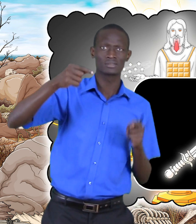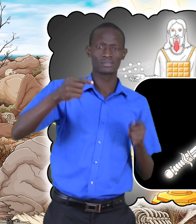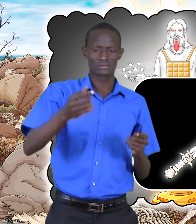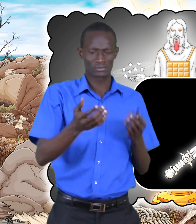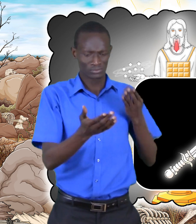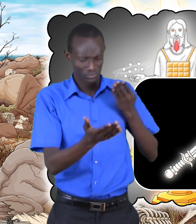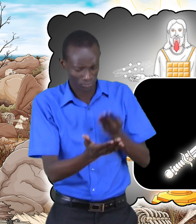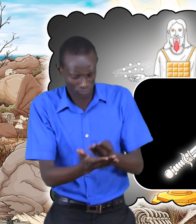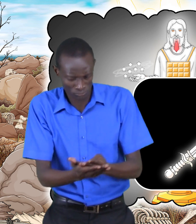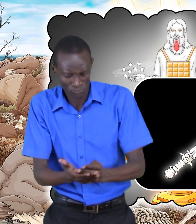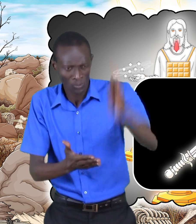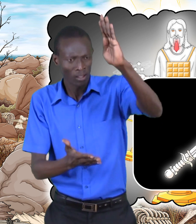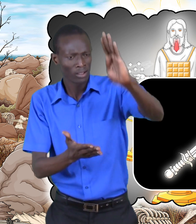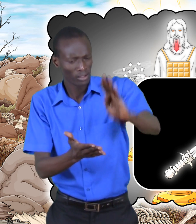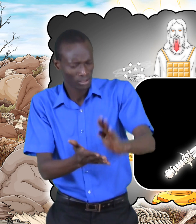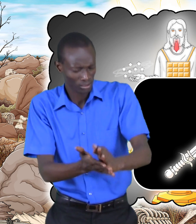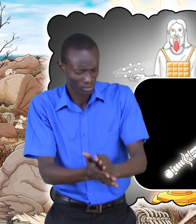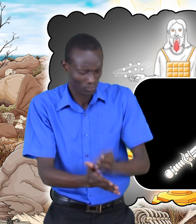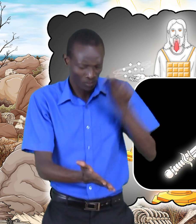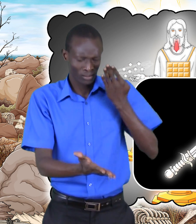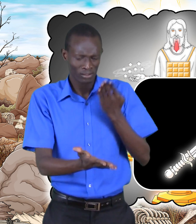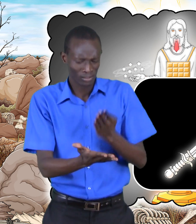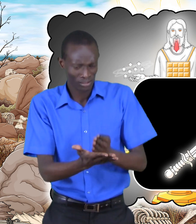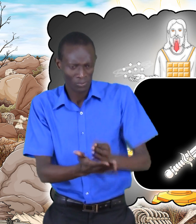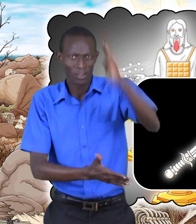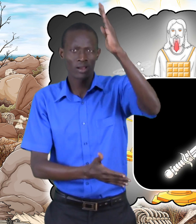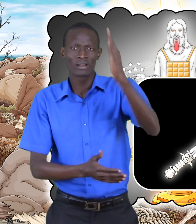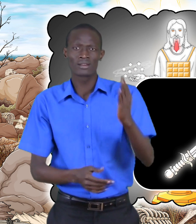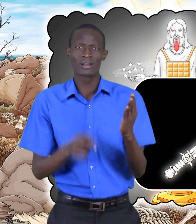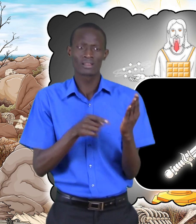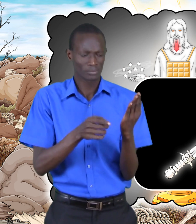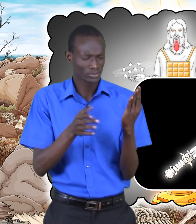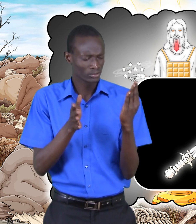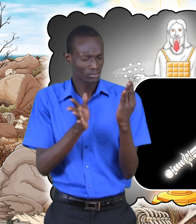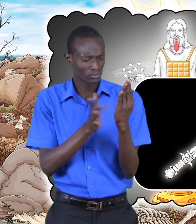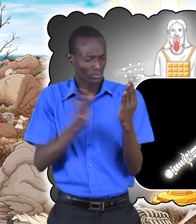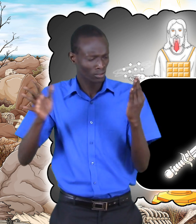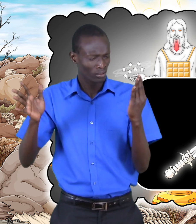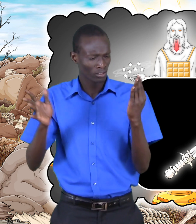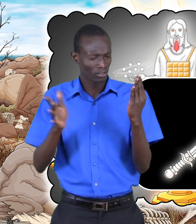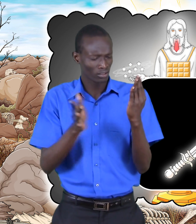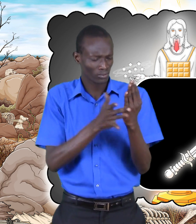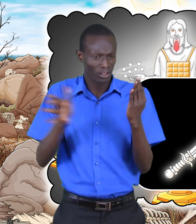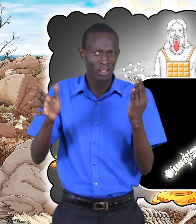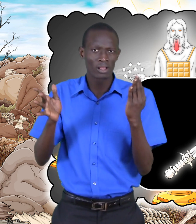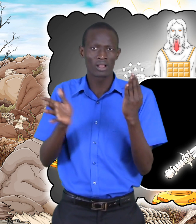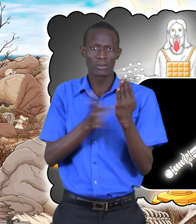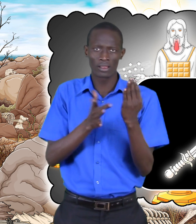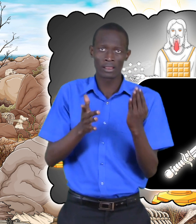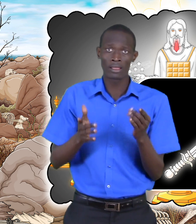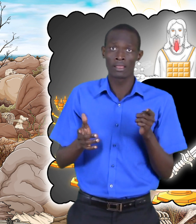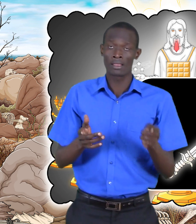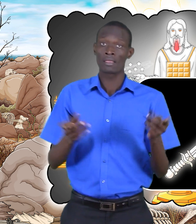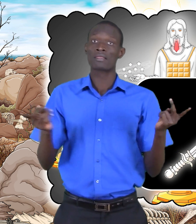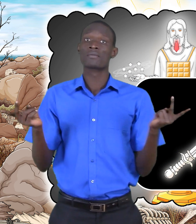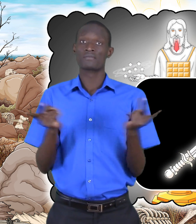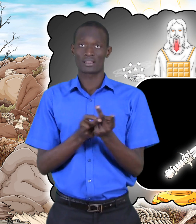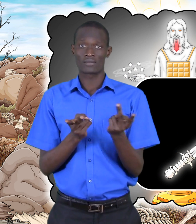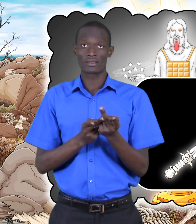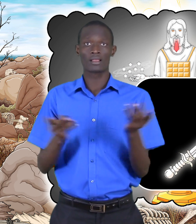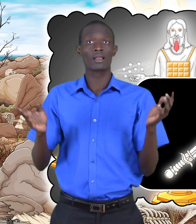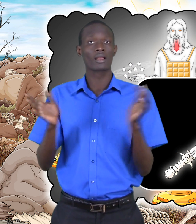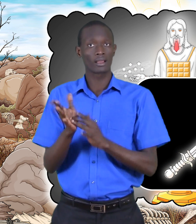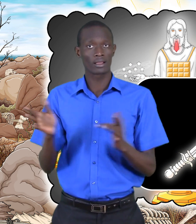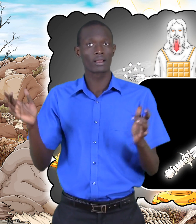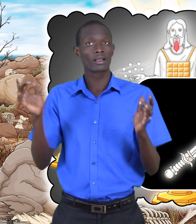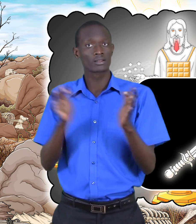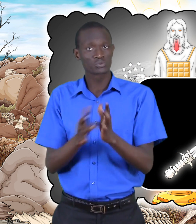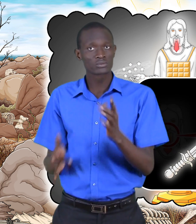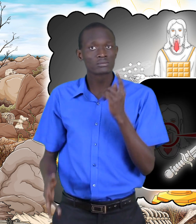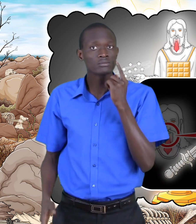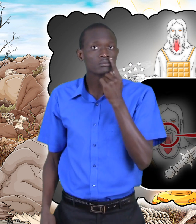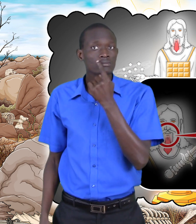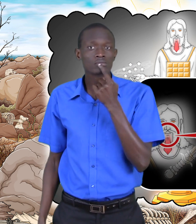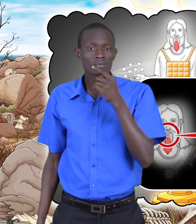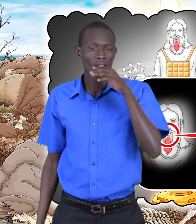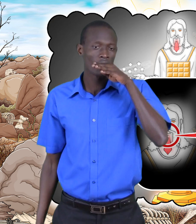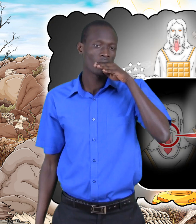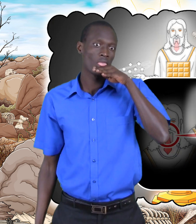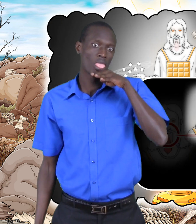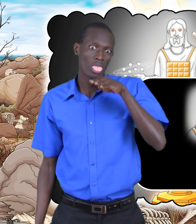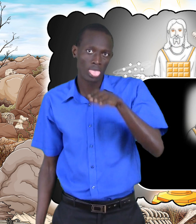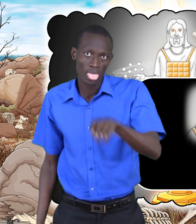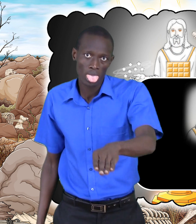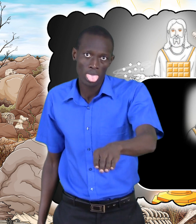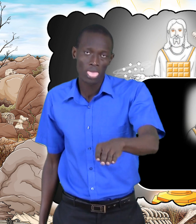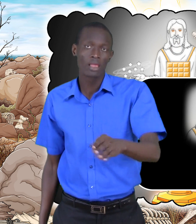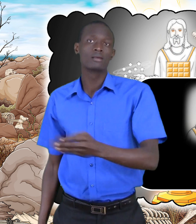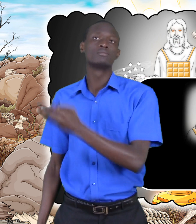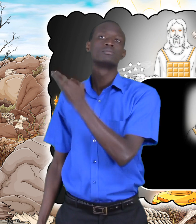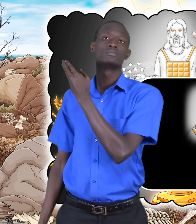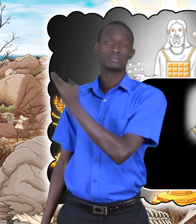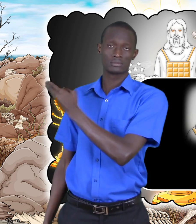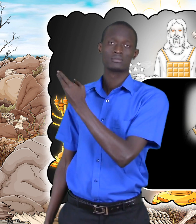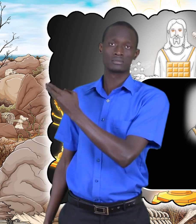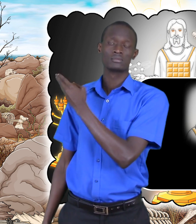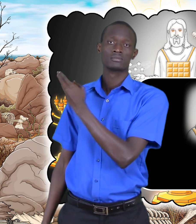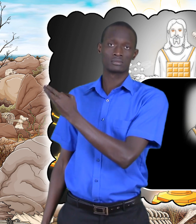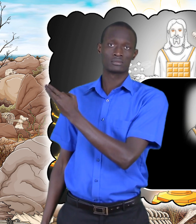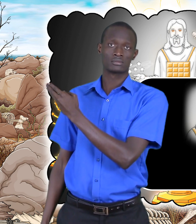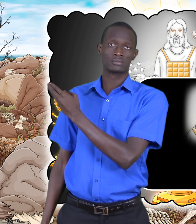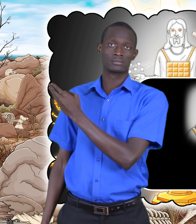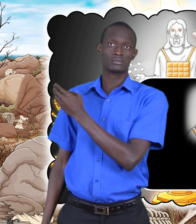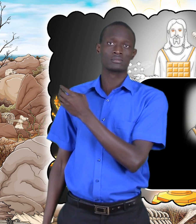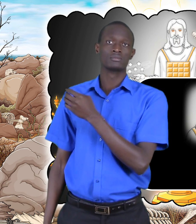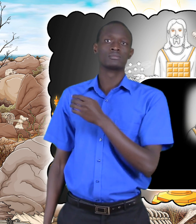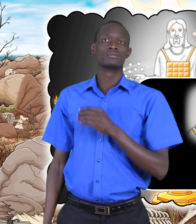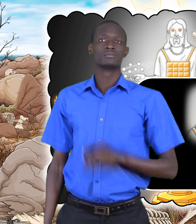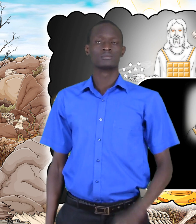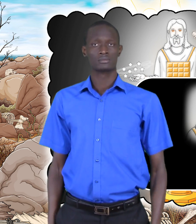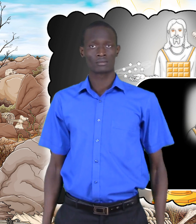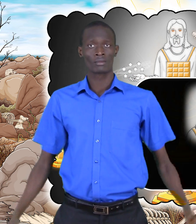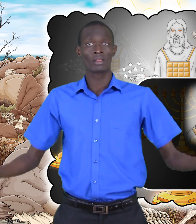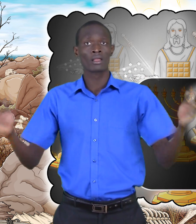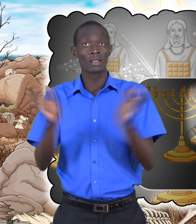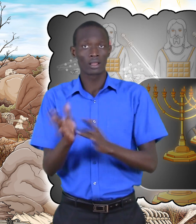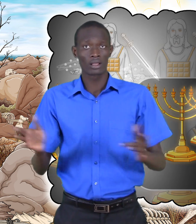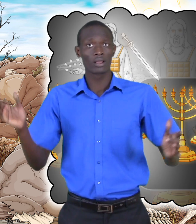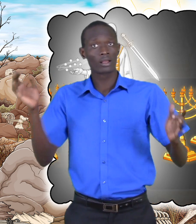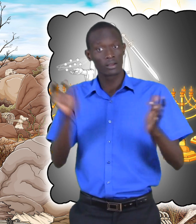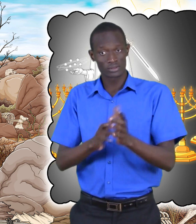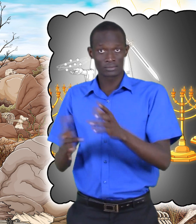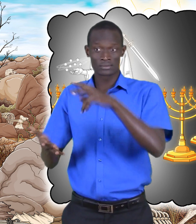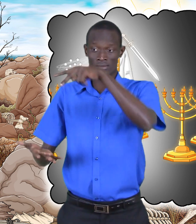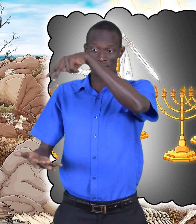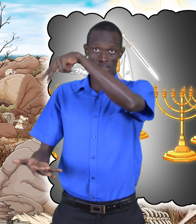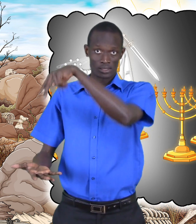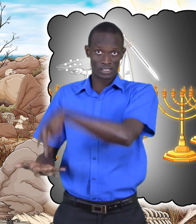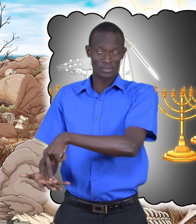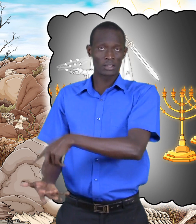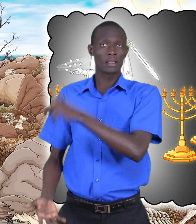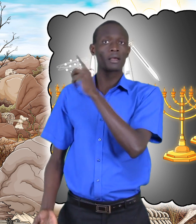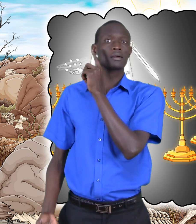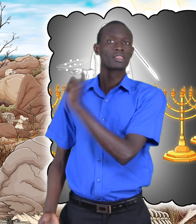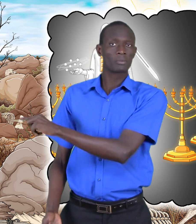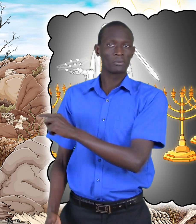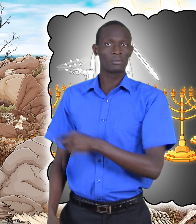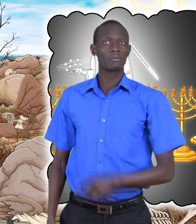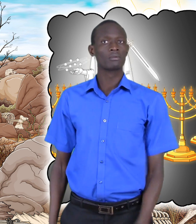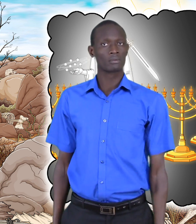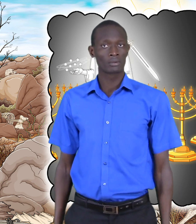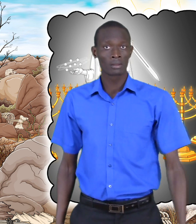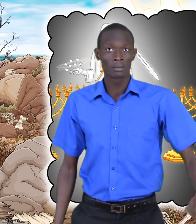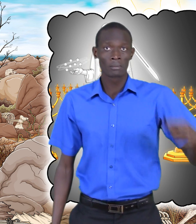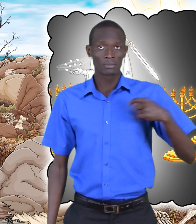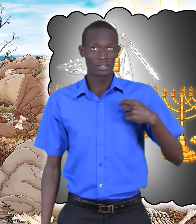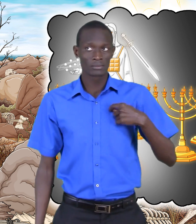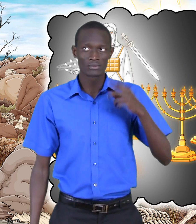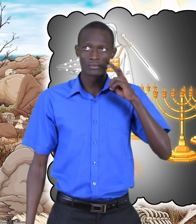His face was like the sun shining at its brightest.